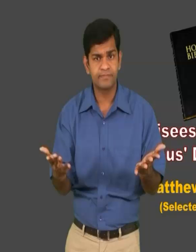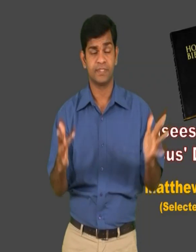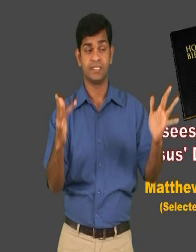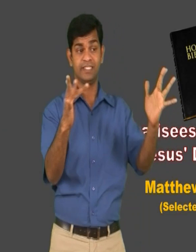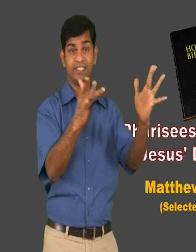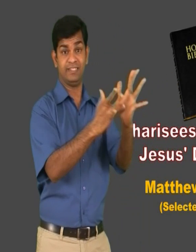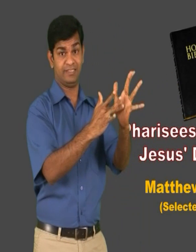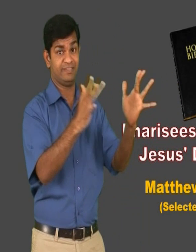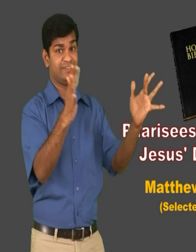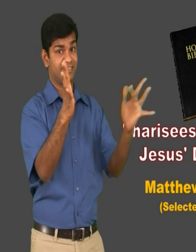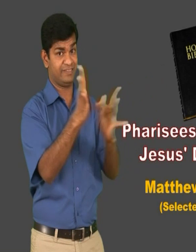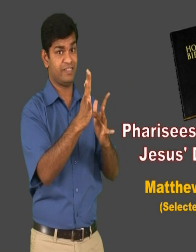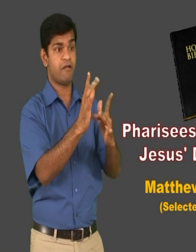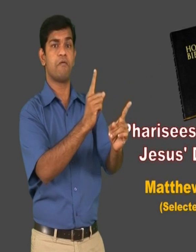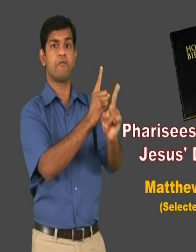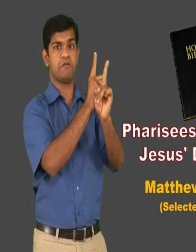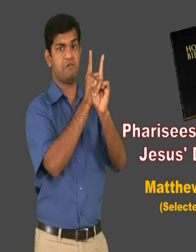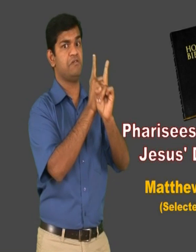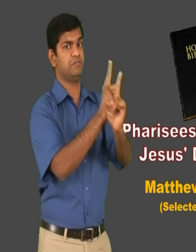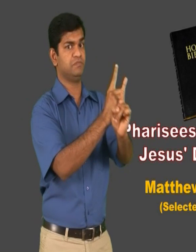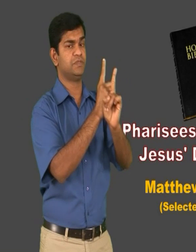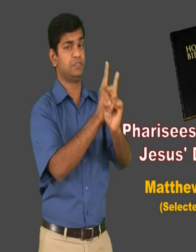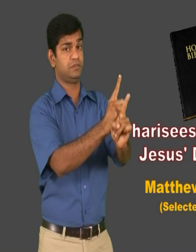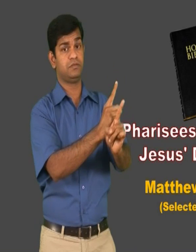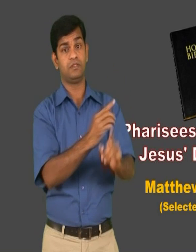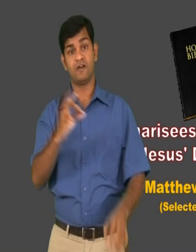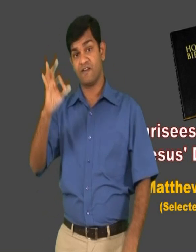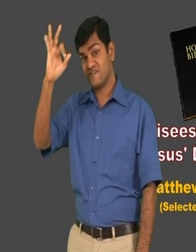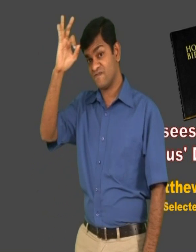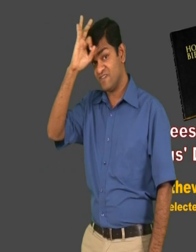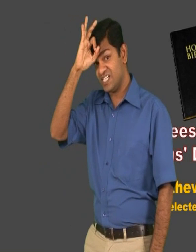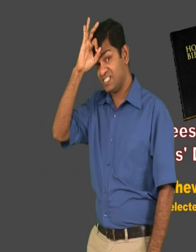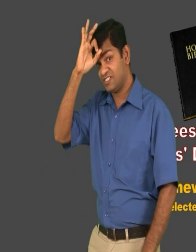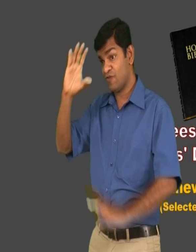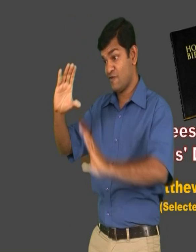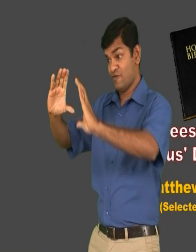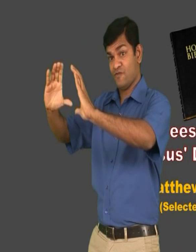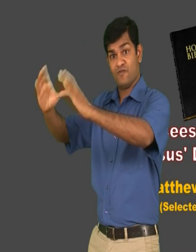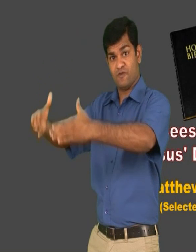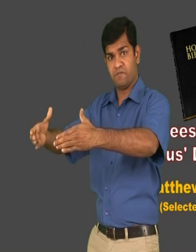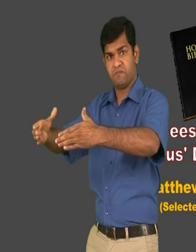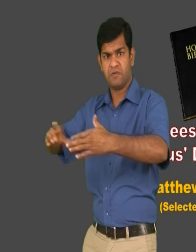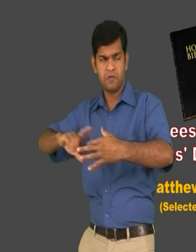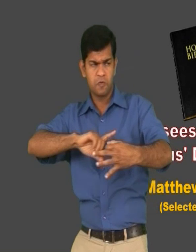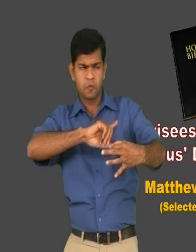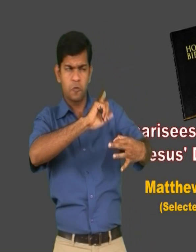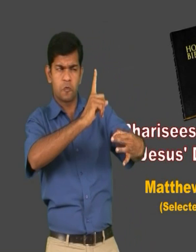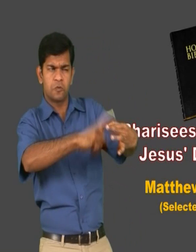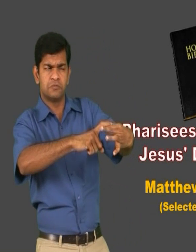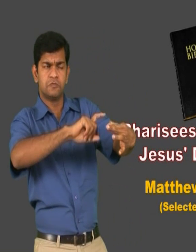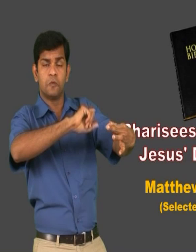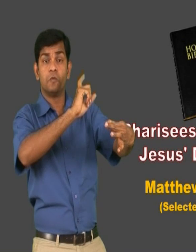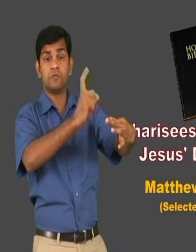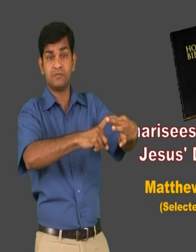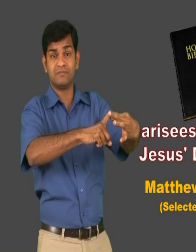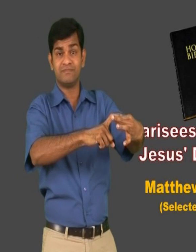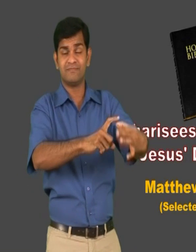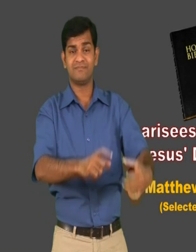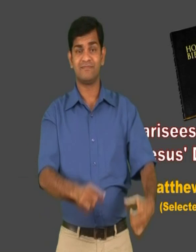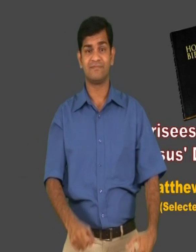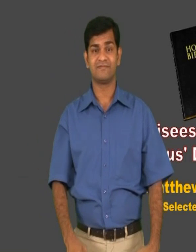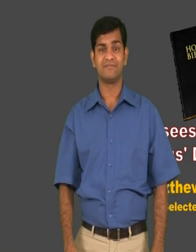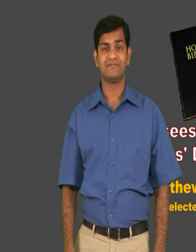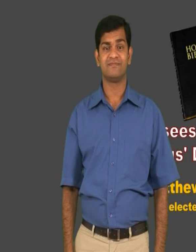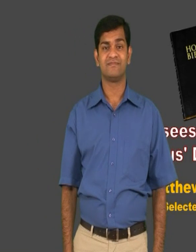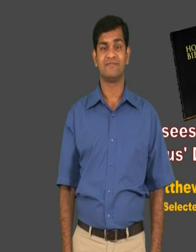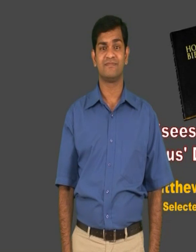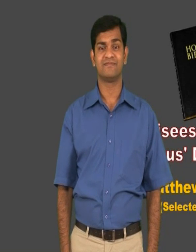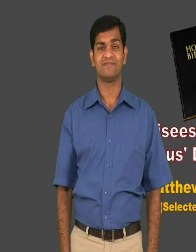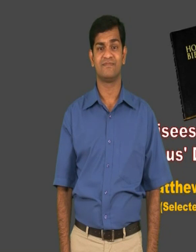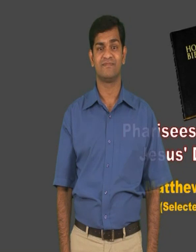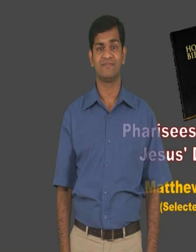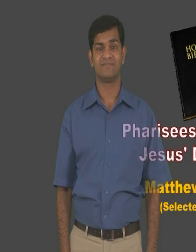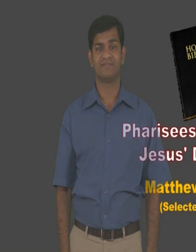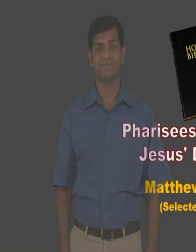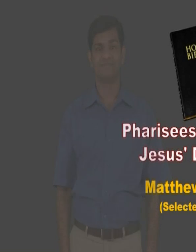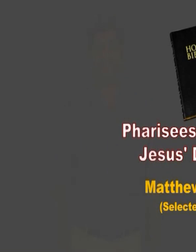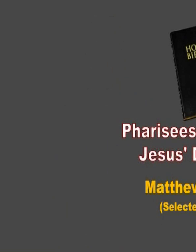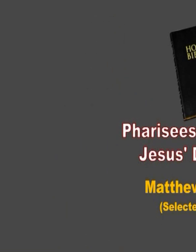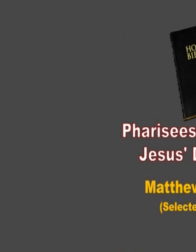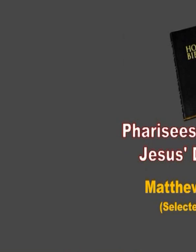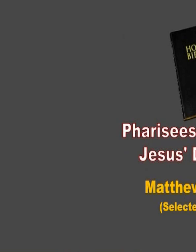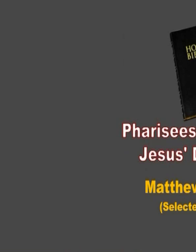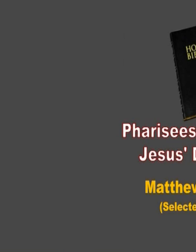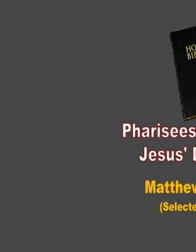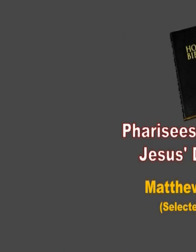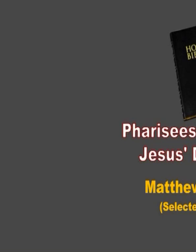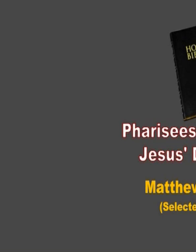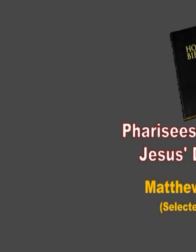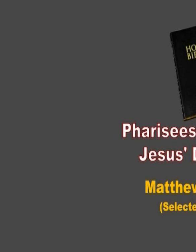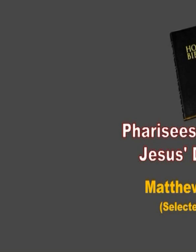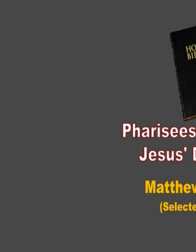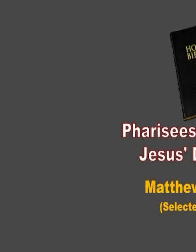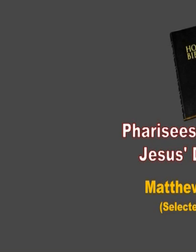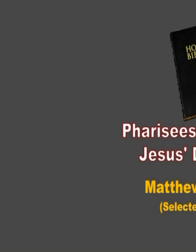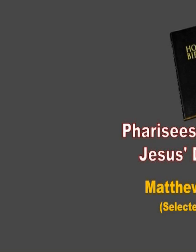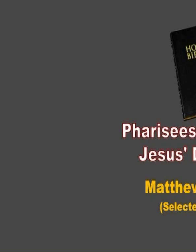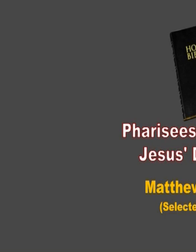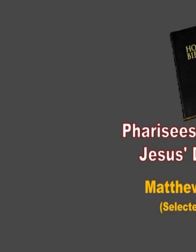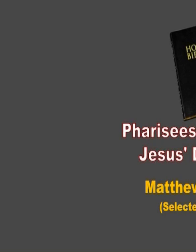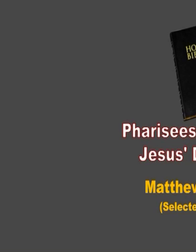Pharisees question Jesus' disciples